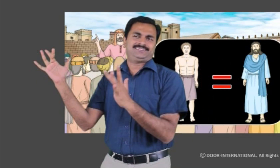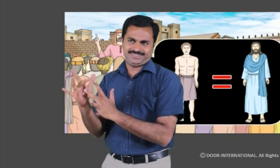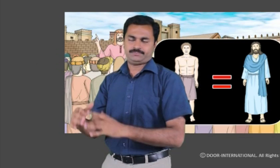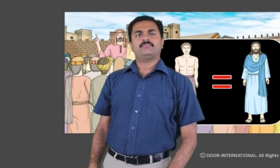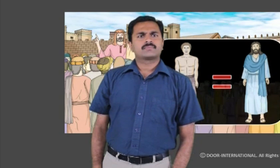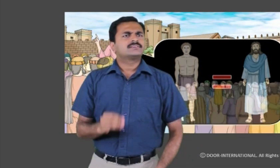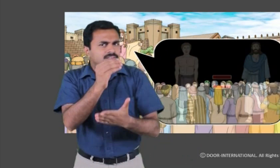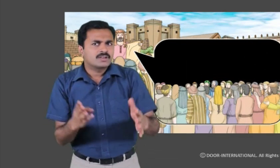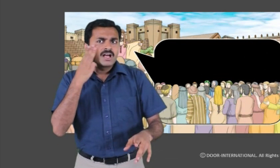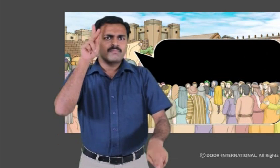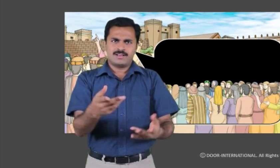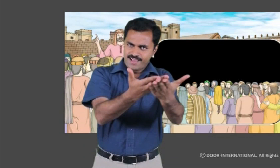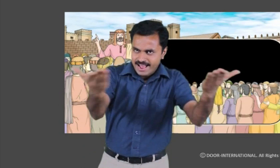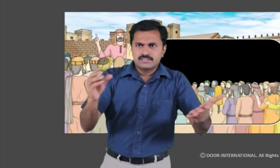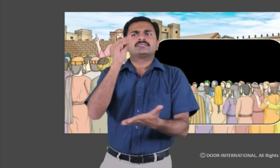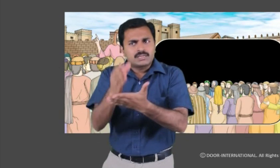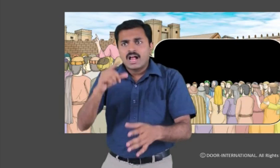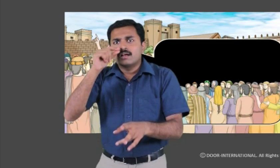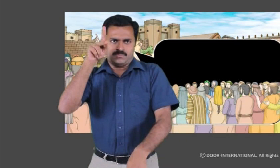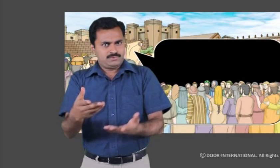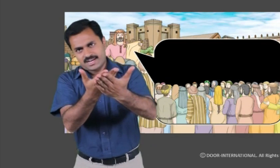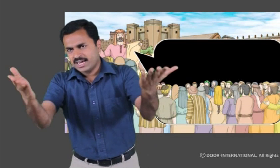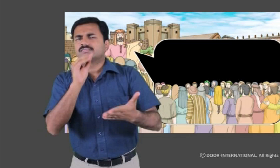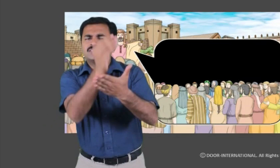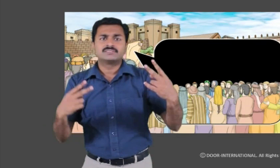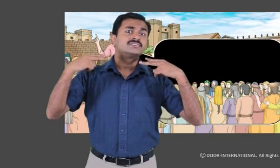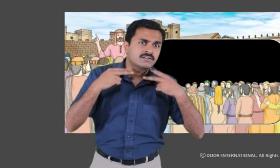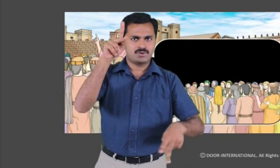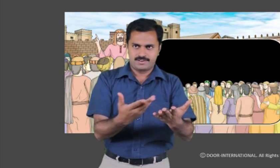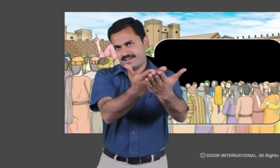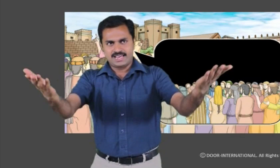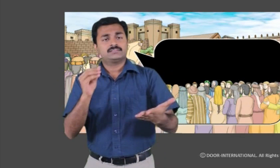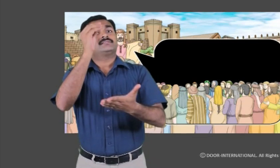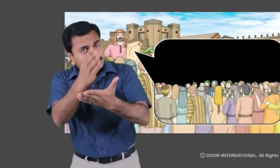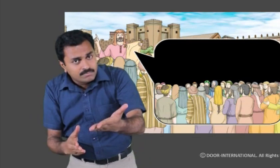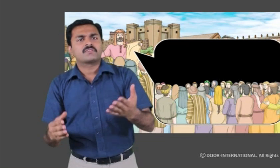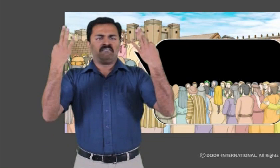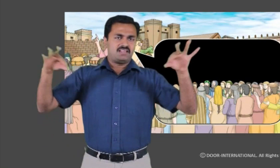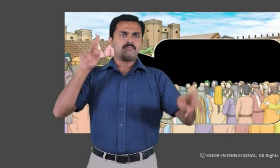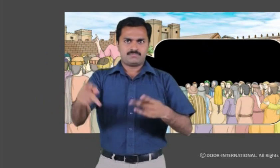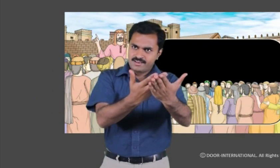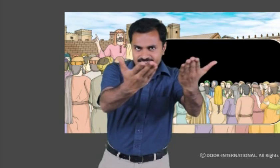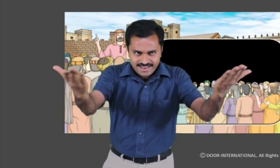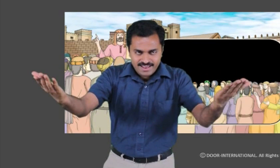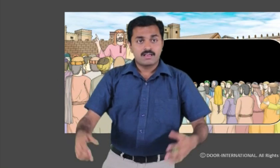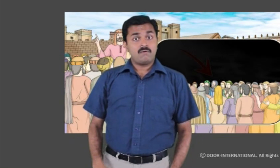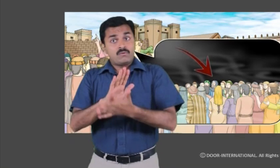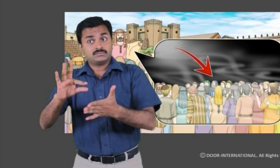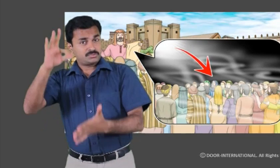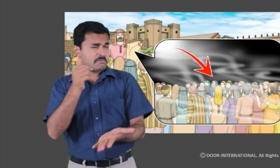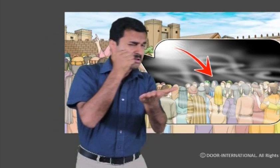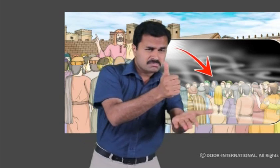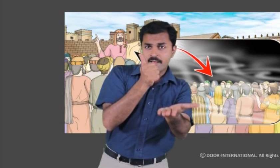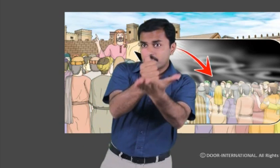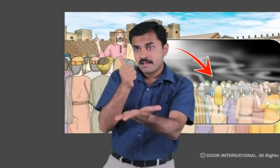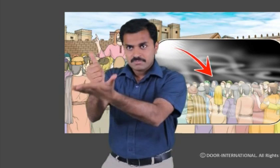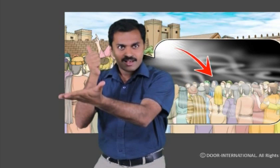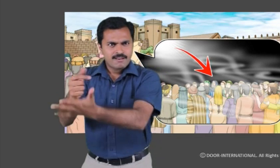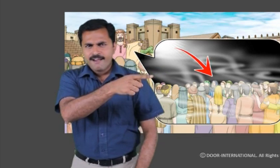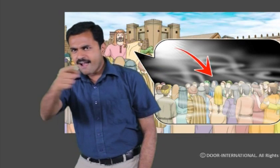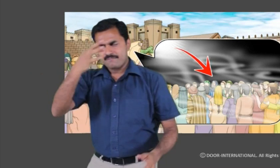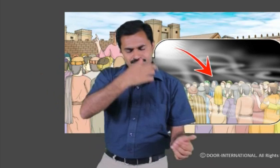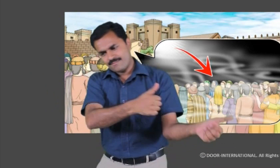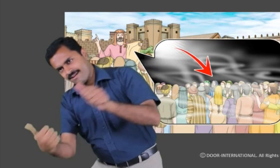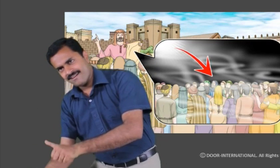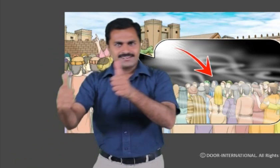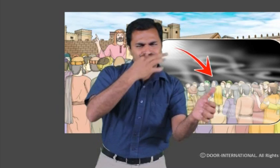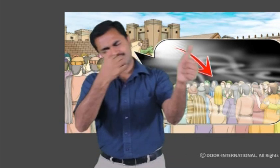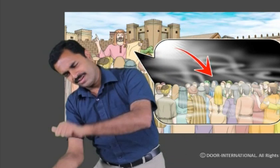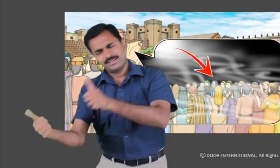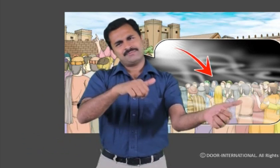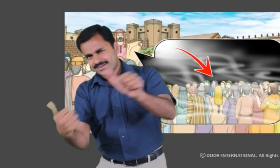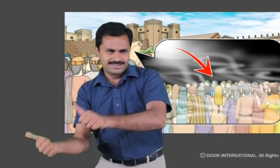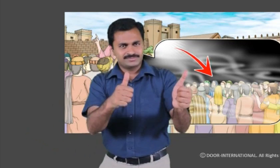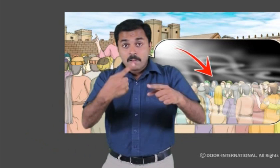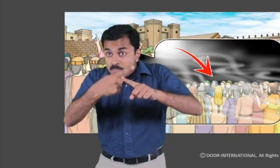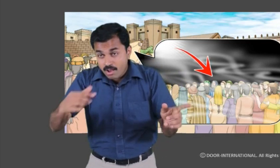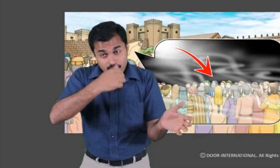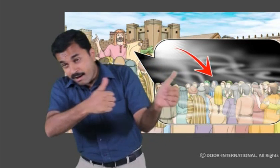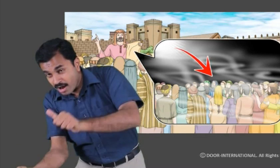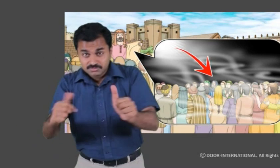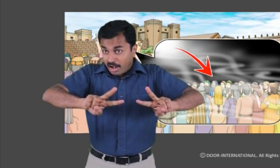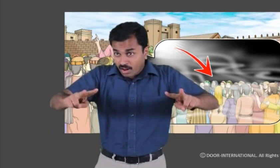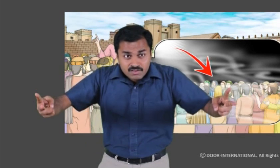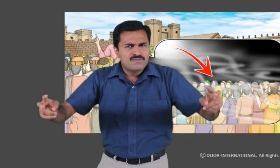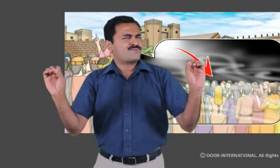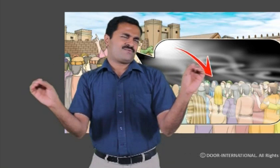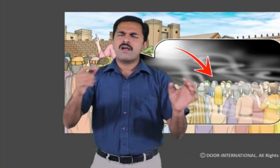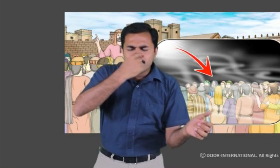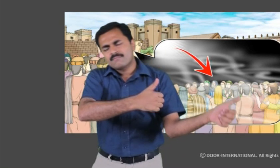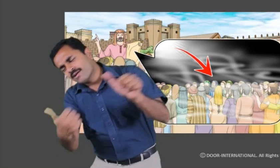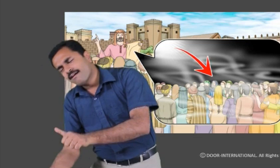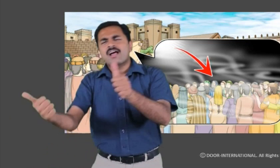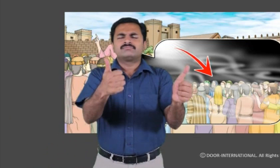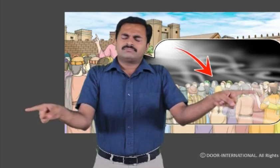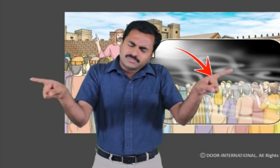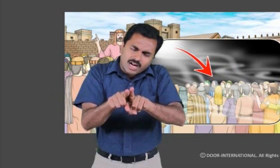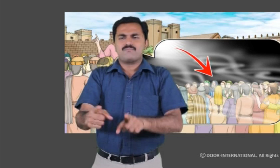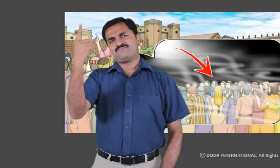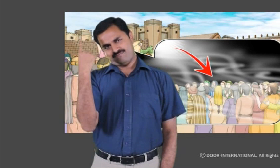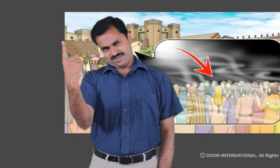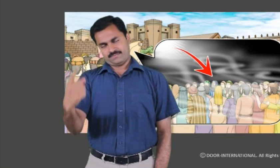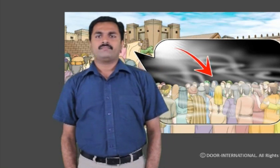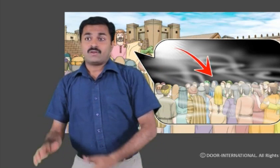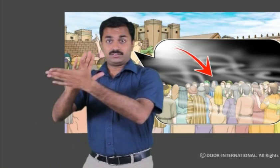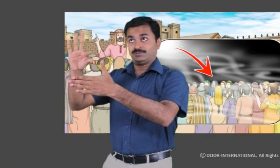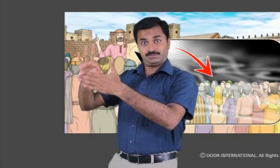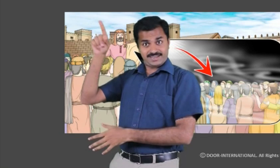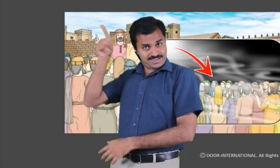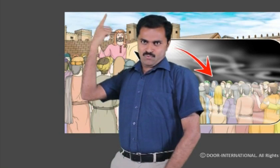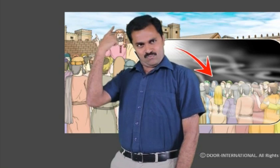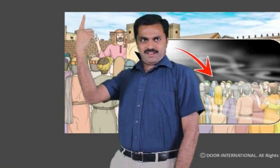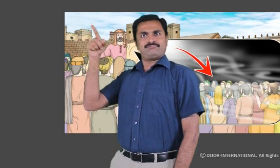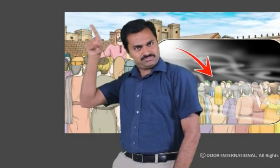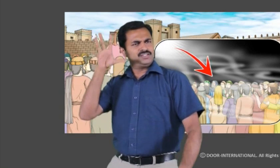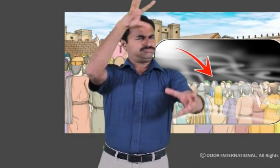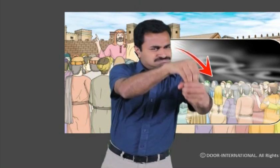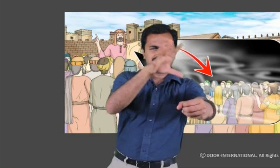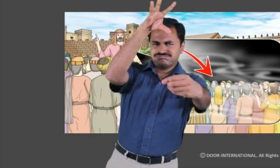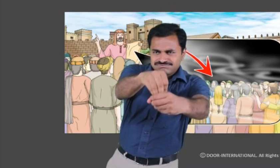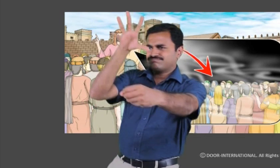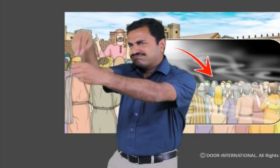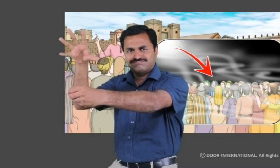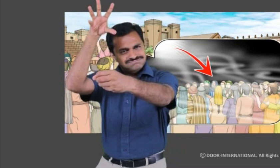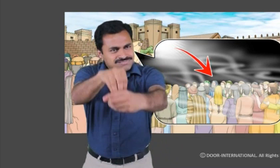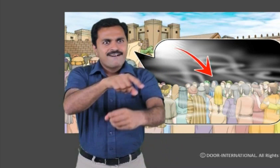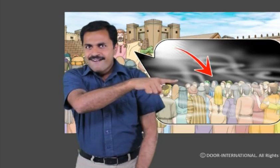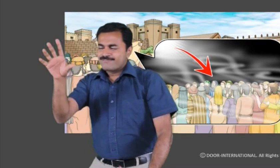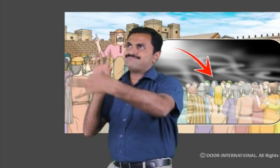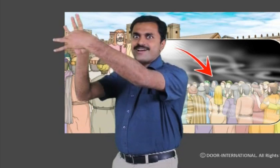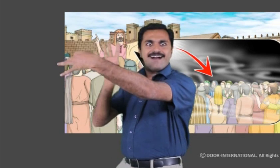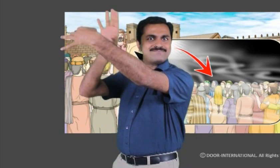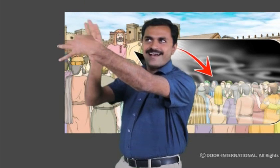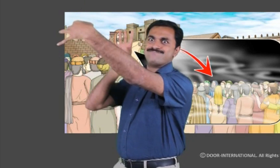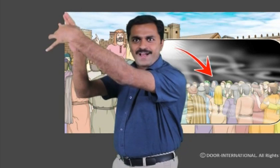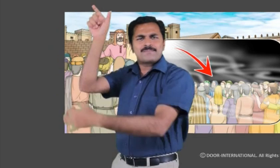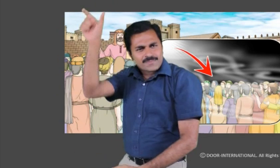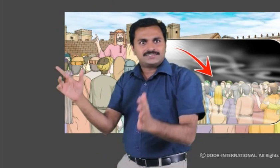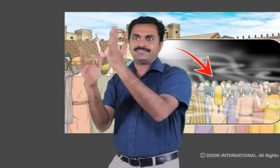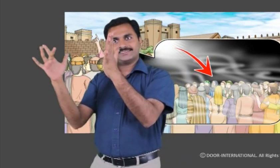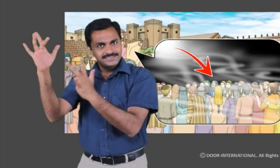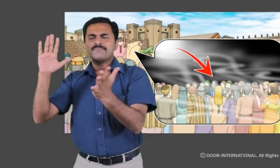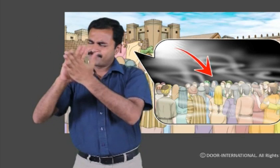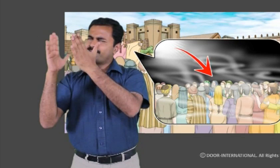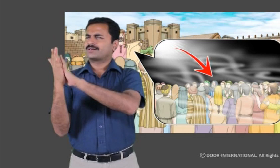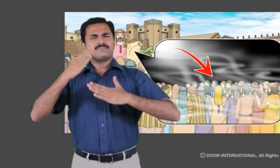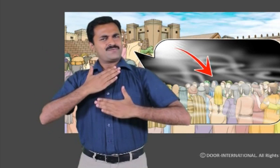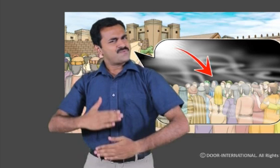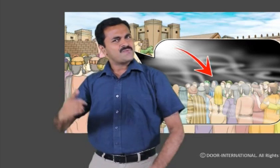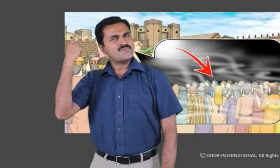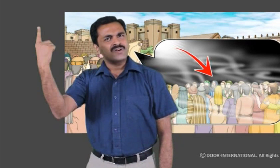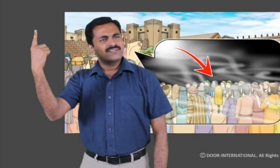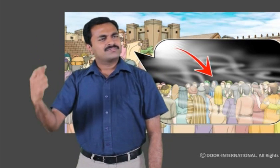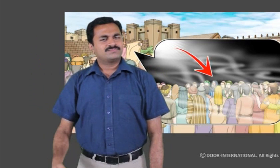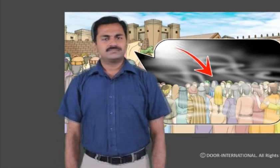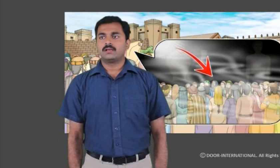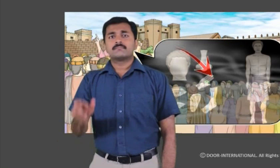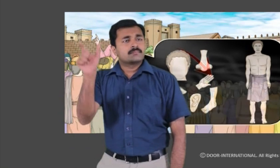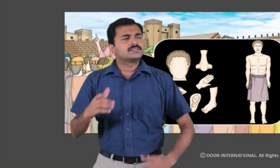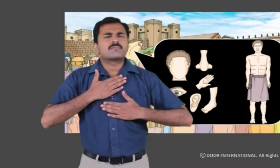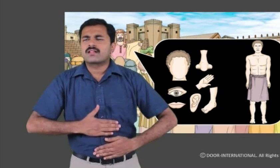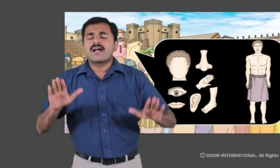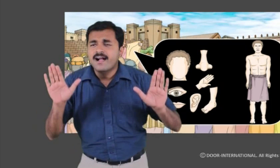For in one Spirit we were all baptized into one body, whether Jews or Greeks, slave or free, and we were all given one Spirit to drink.